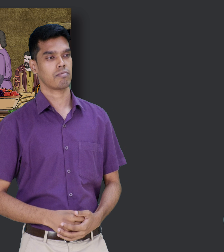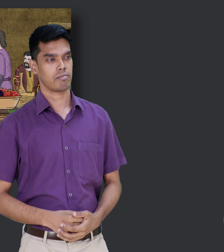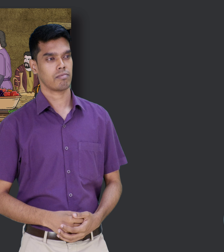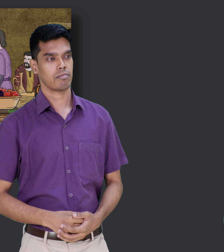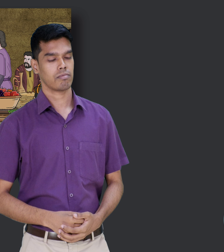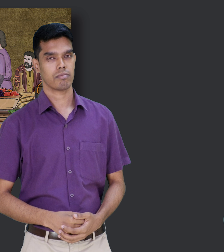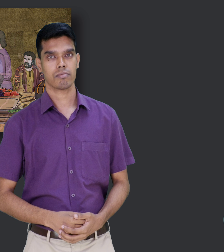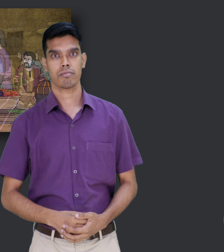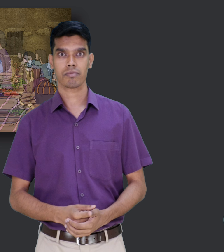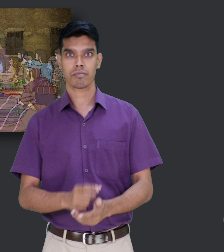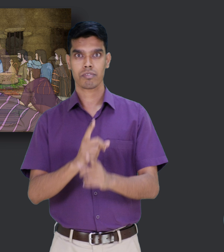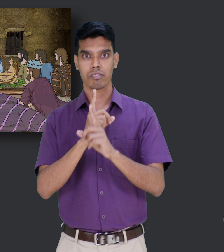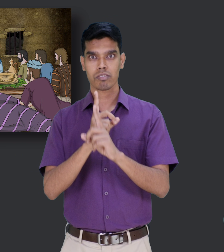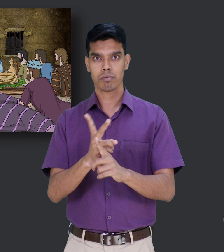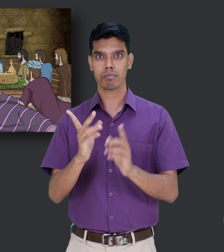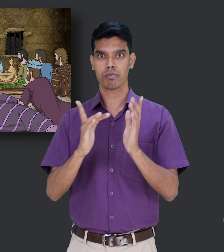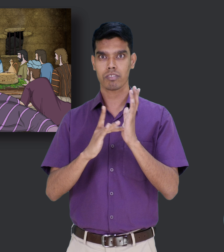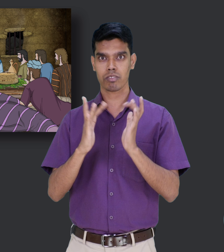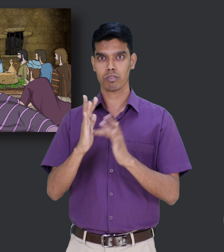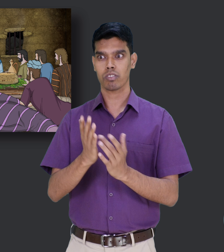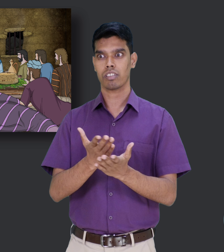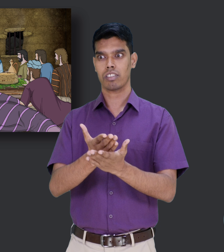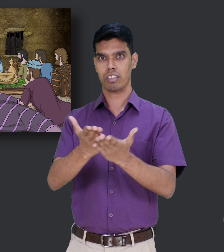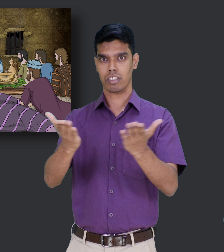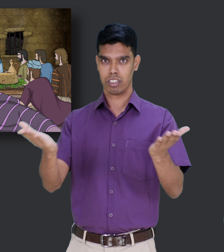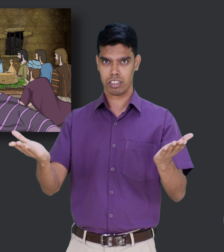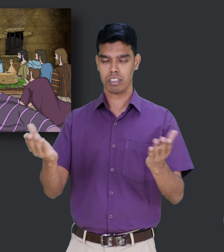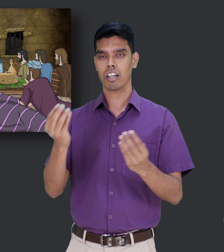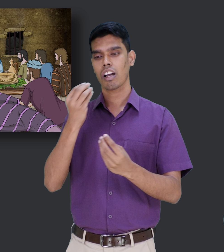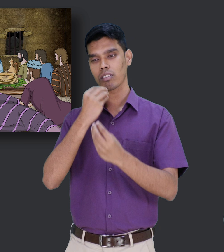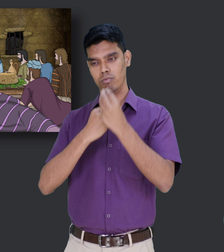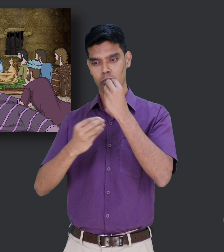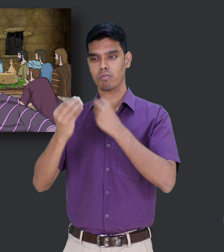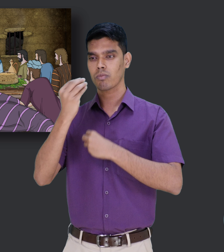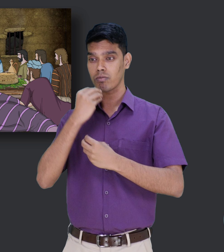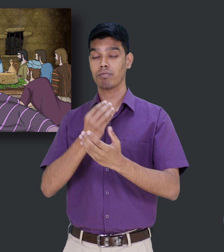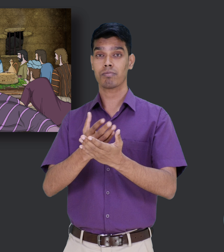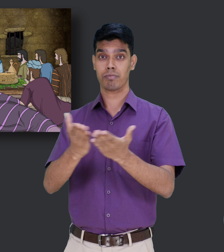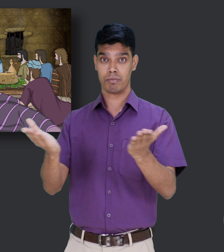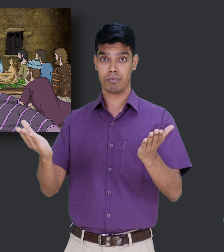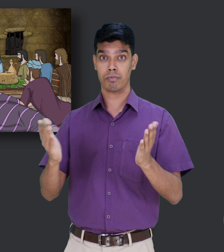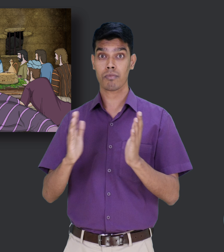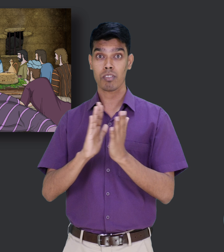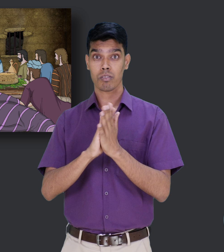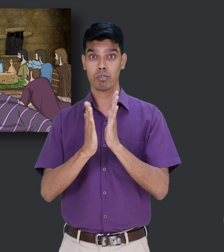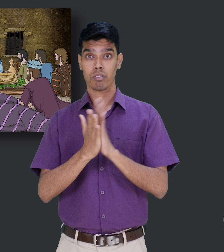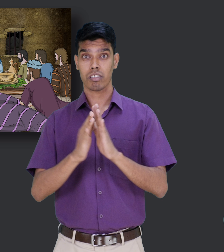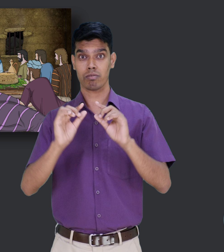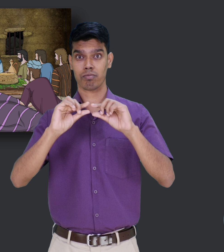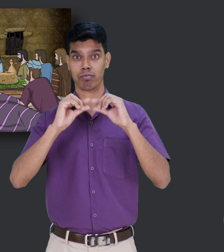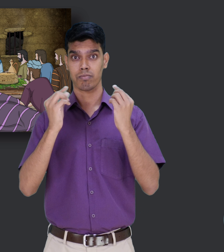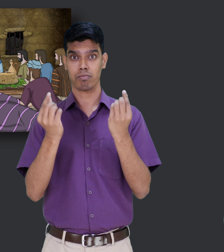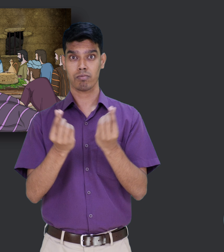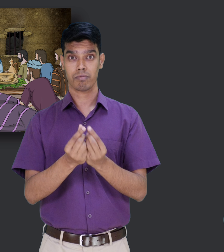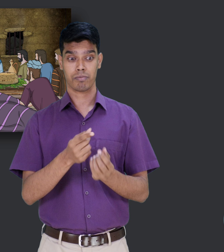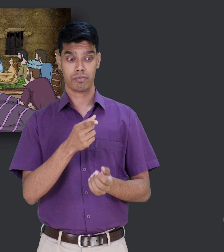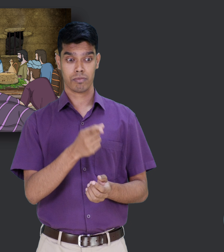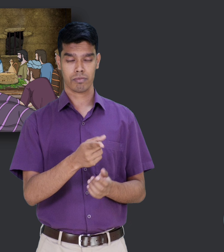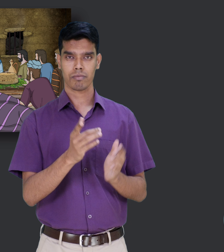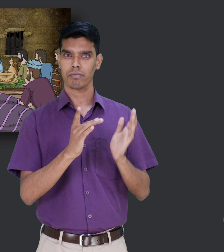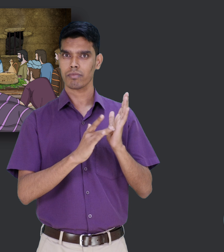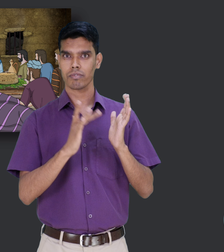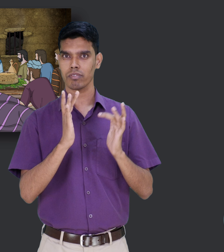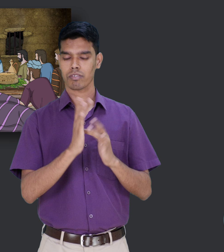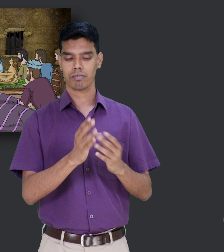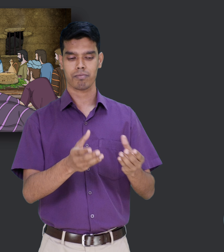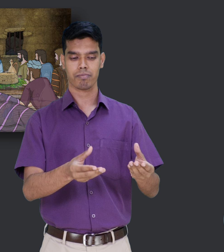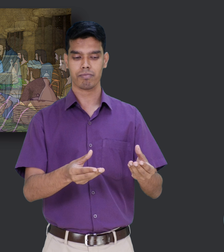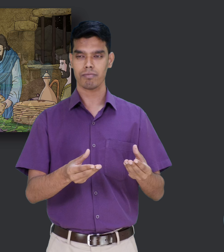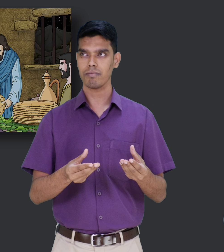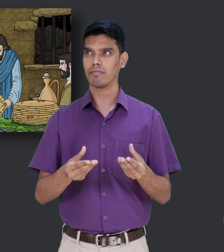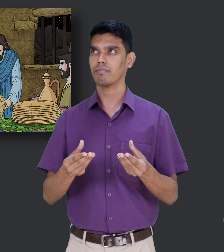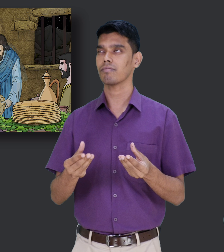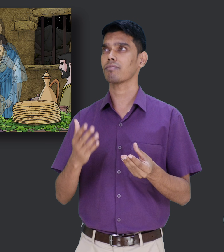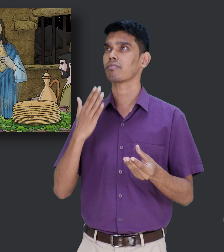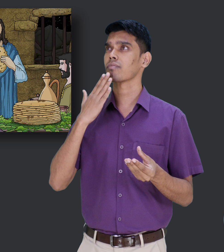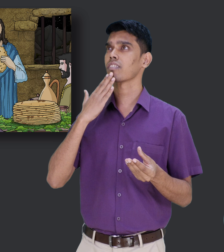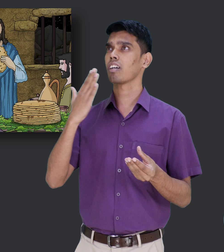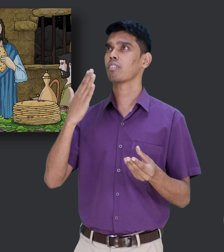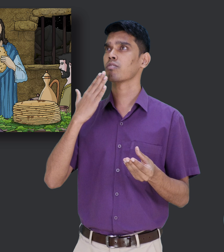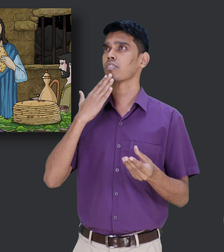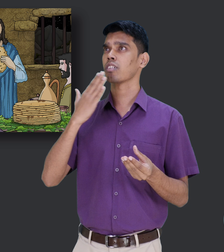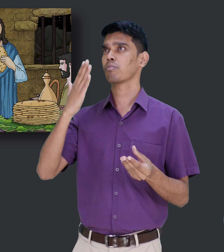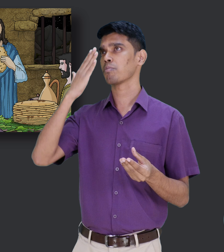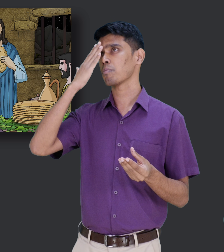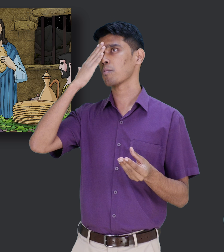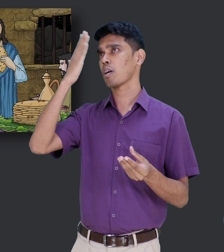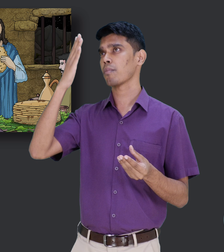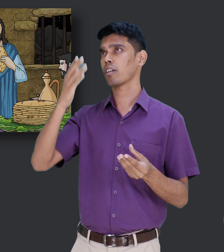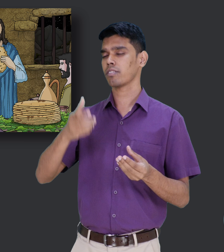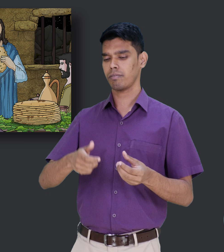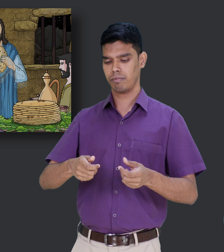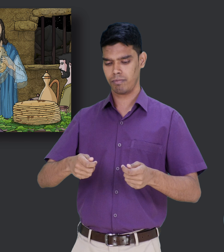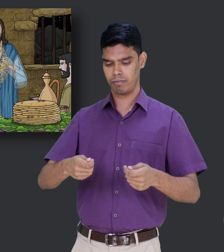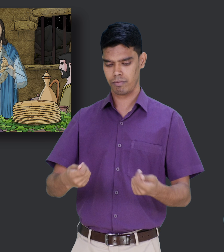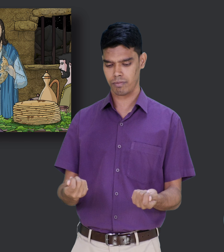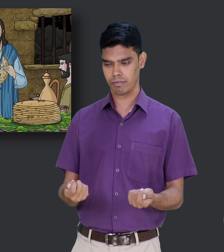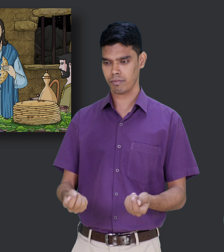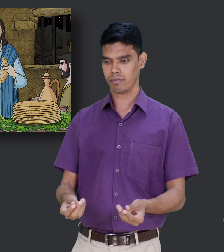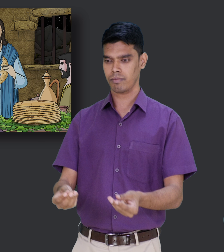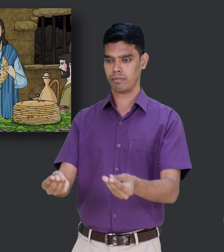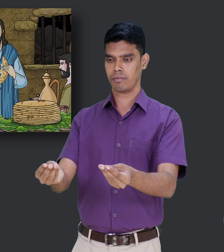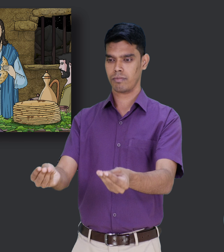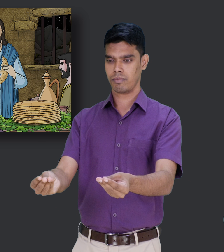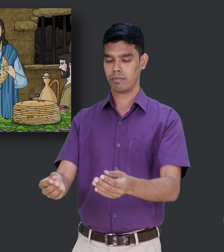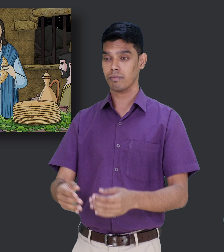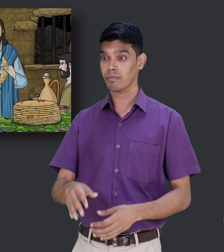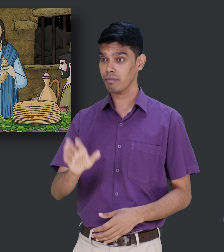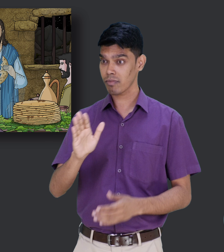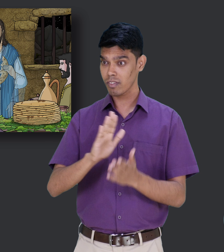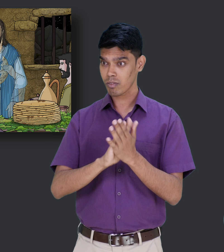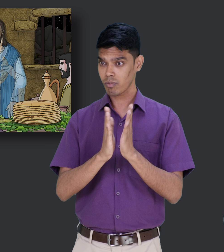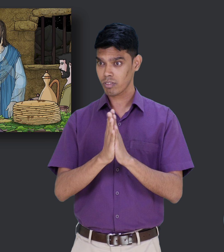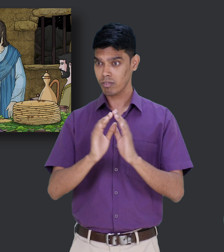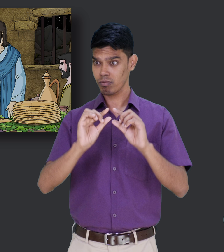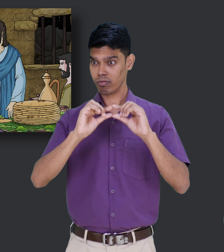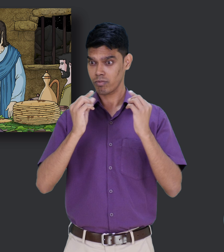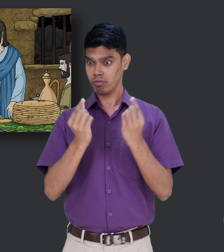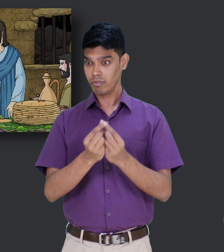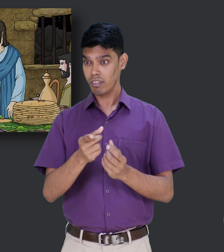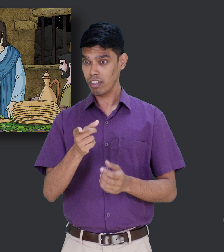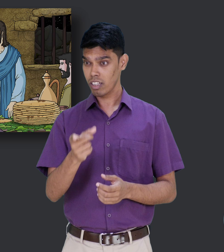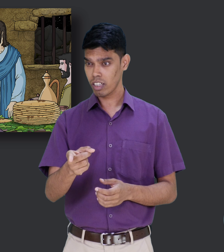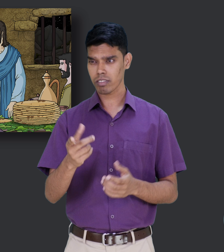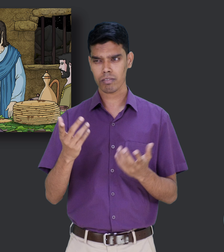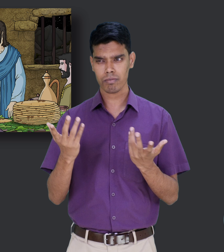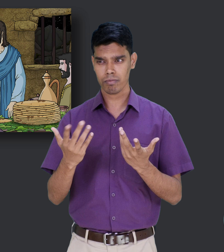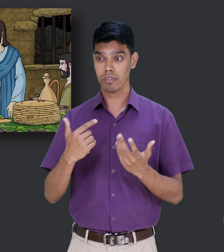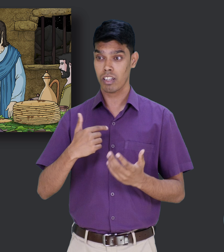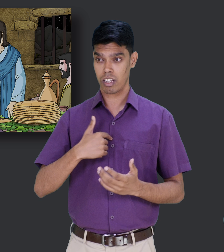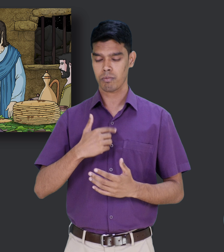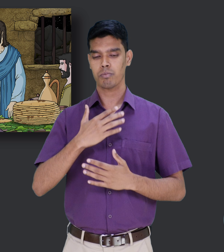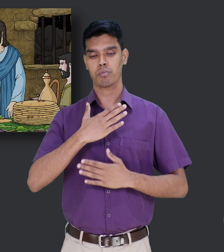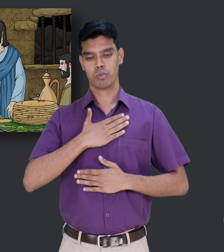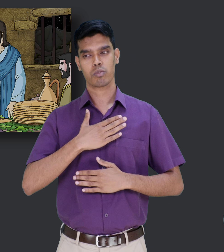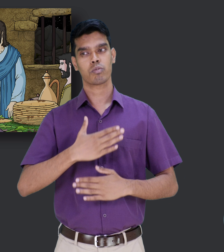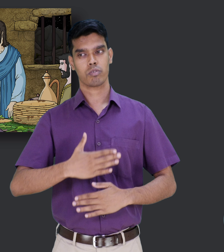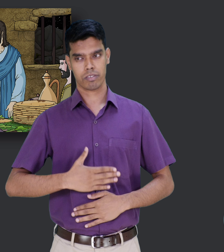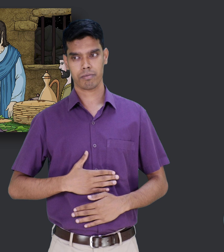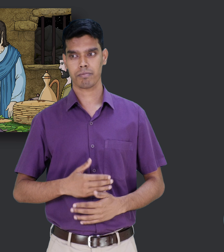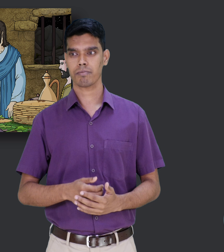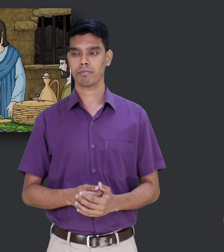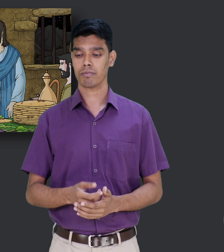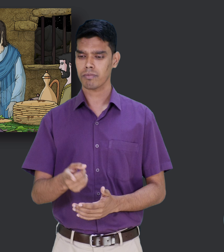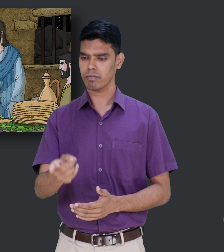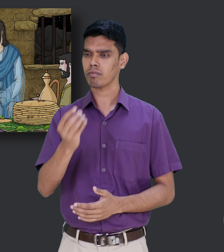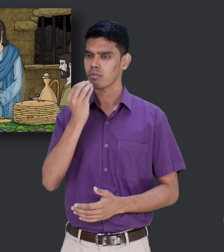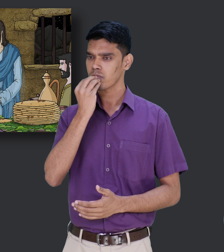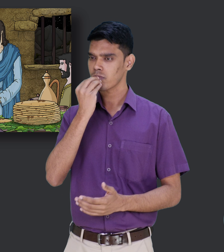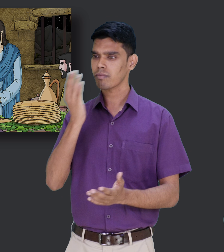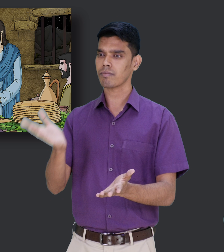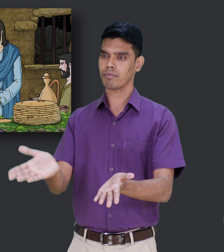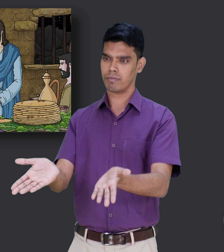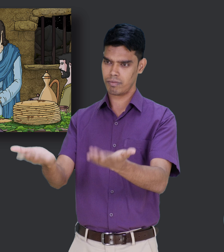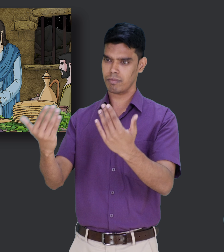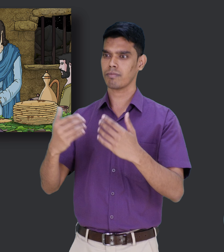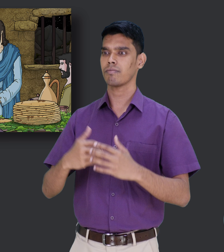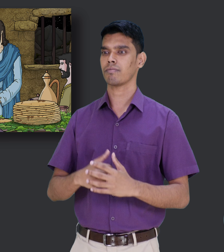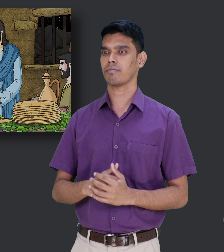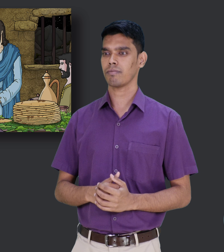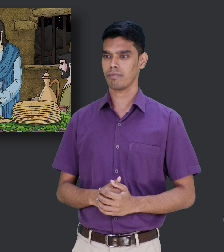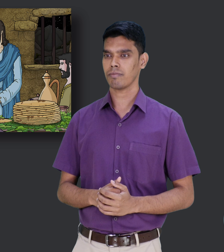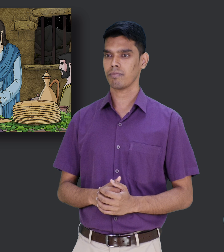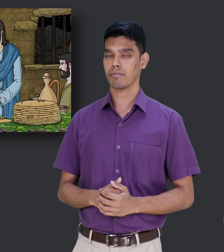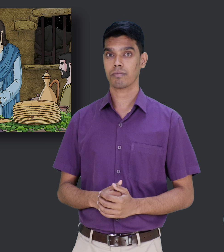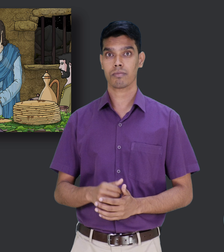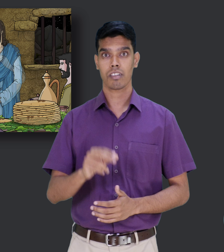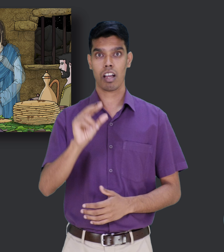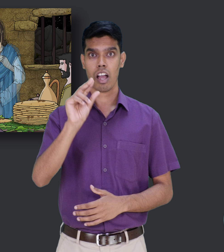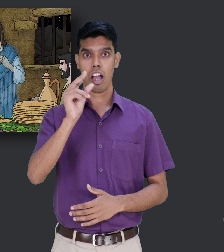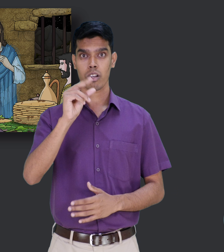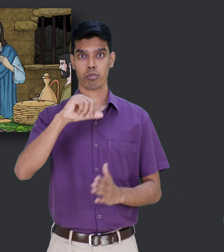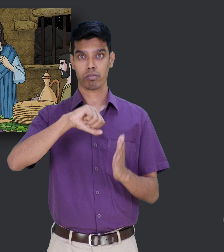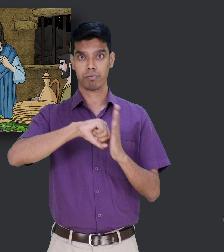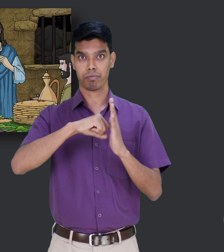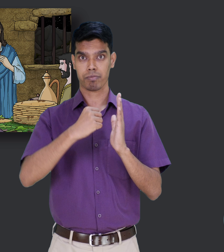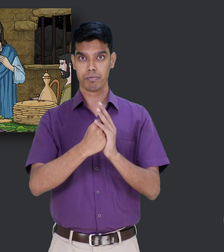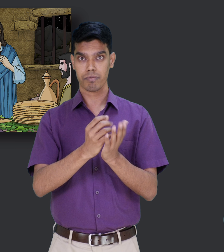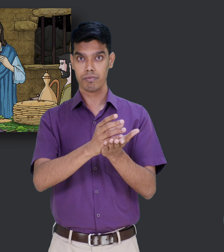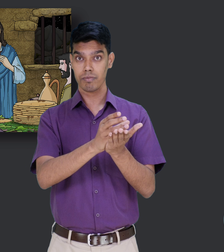While they were eating, Jesus took bread, spoke a blessing and broke it, and gave it to the disciples, saying, “Take and eat; this is My body.”